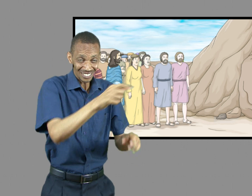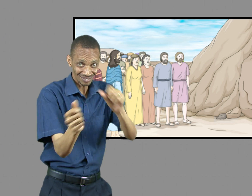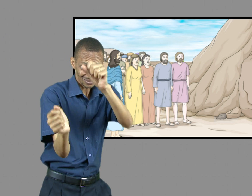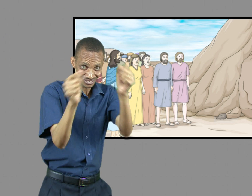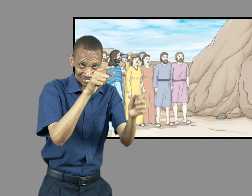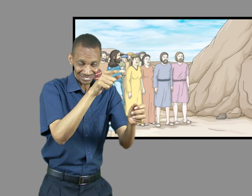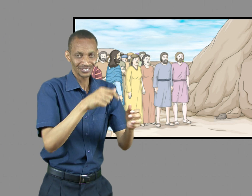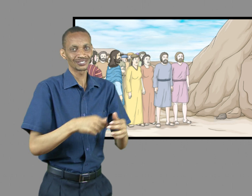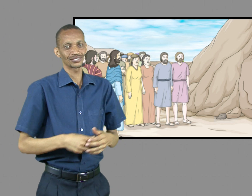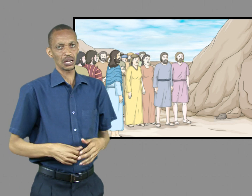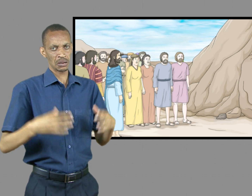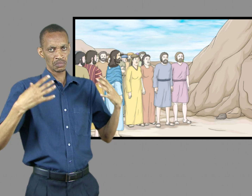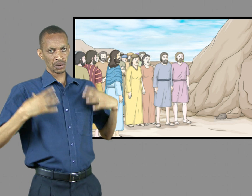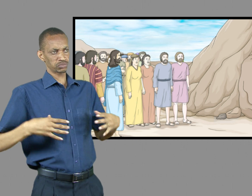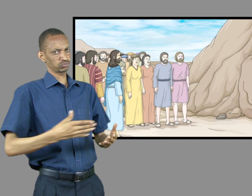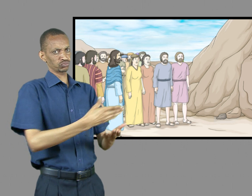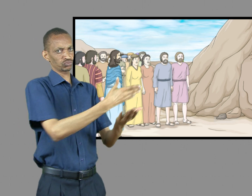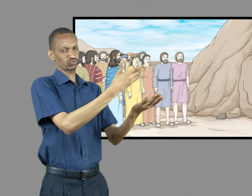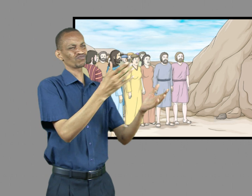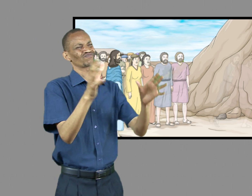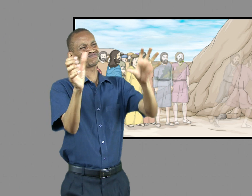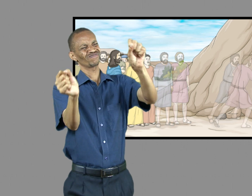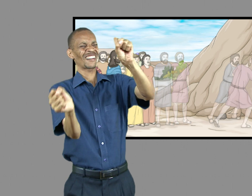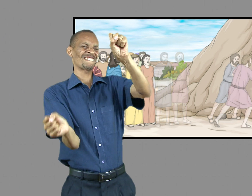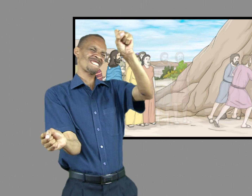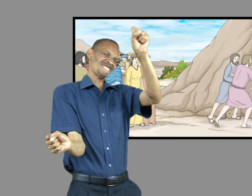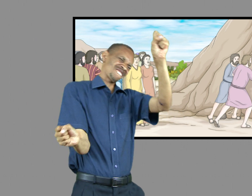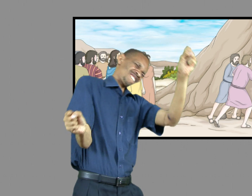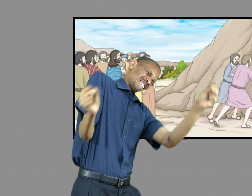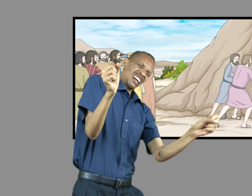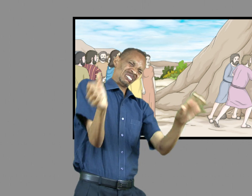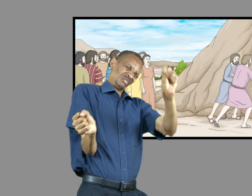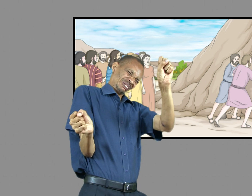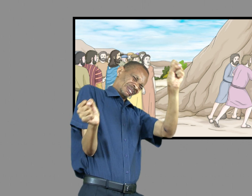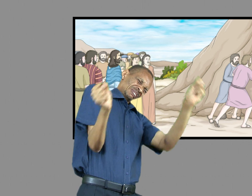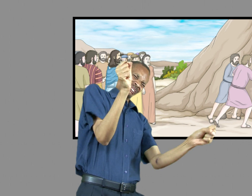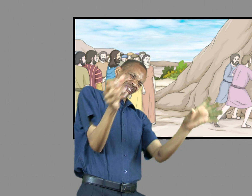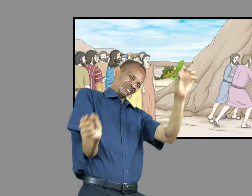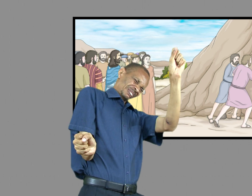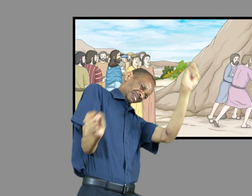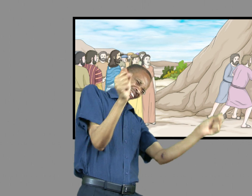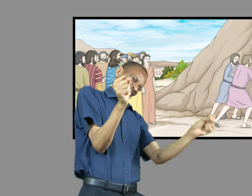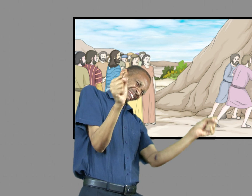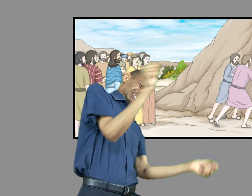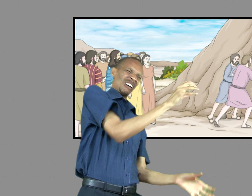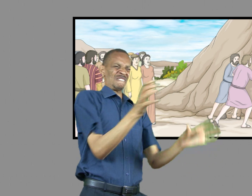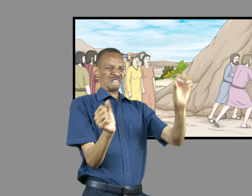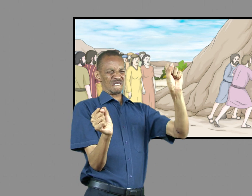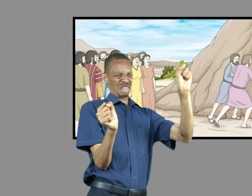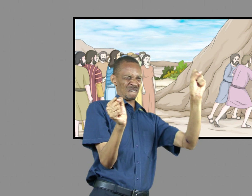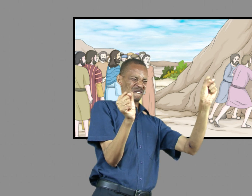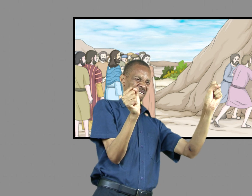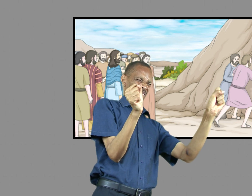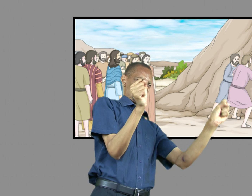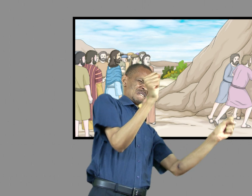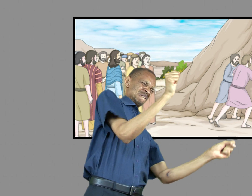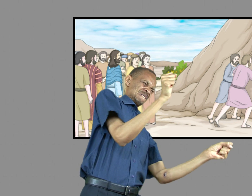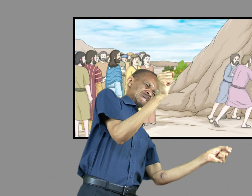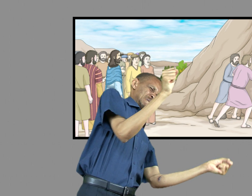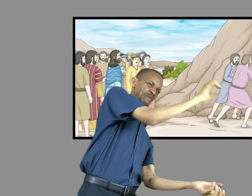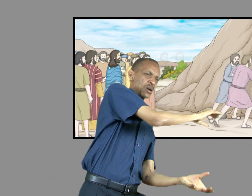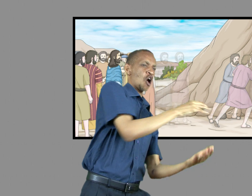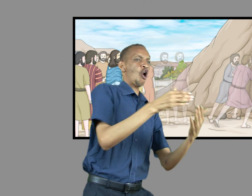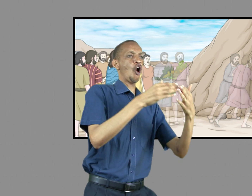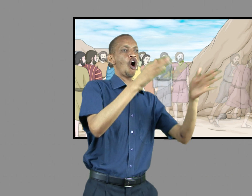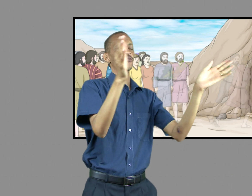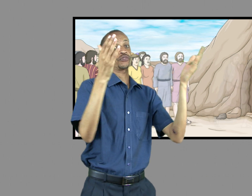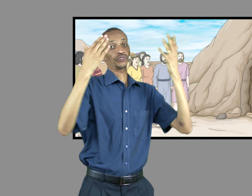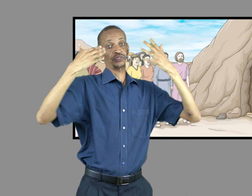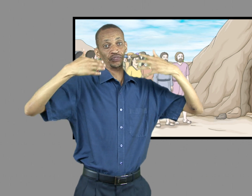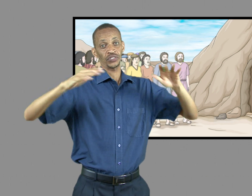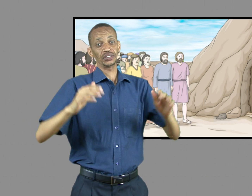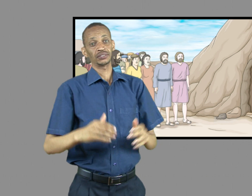So they took away the stone.